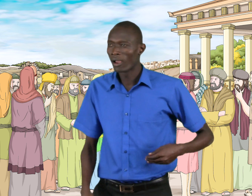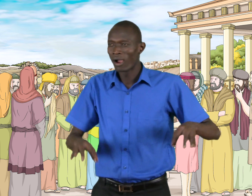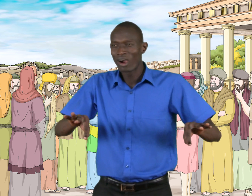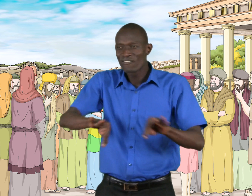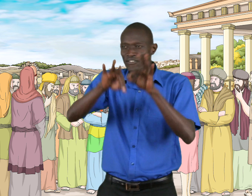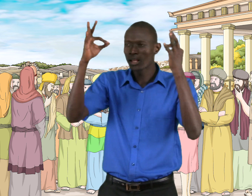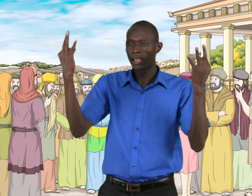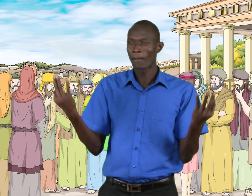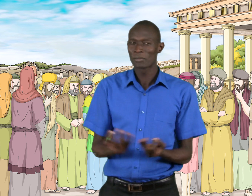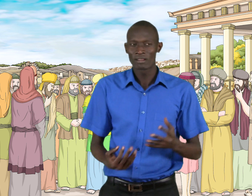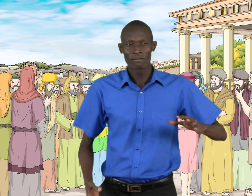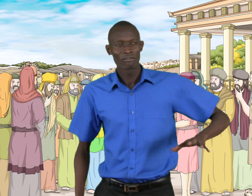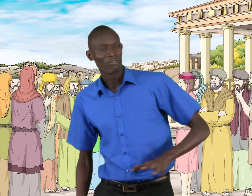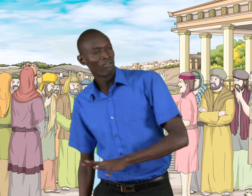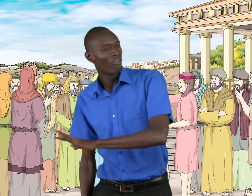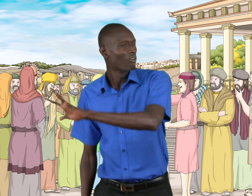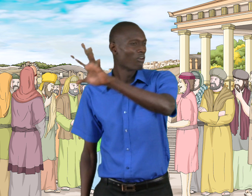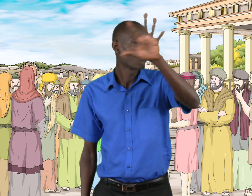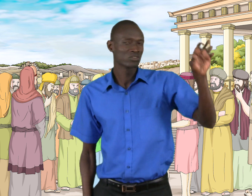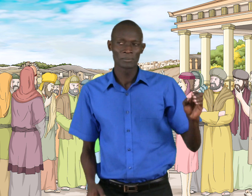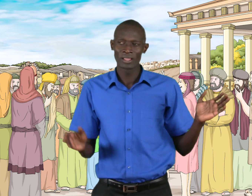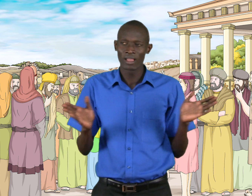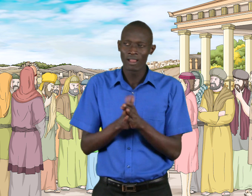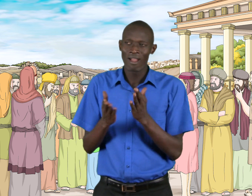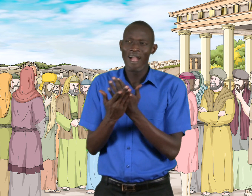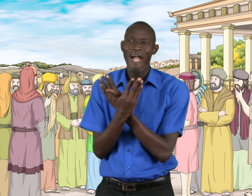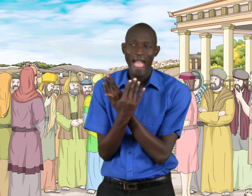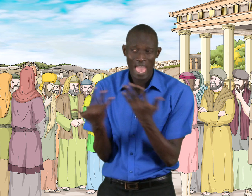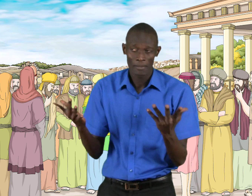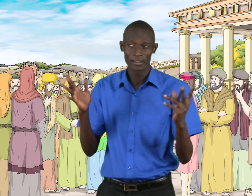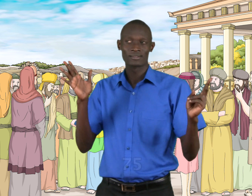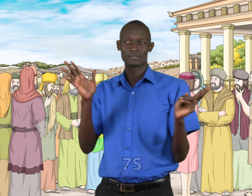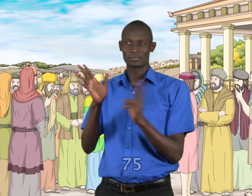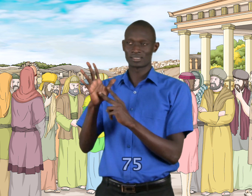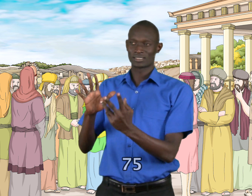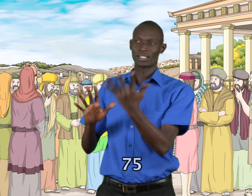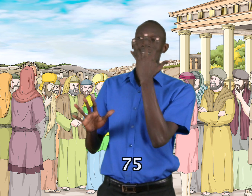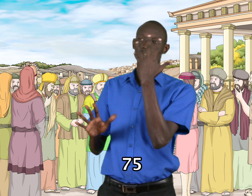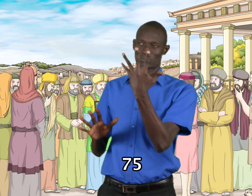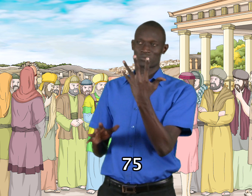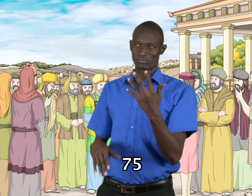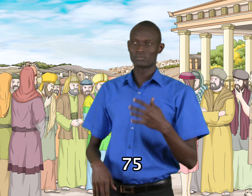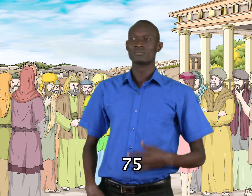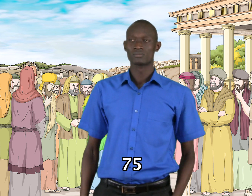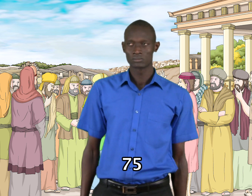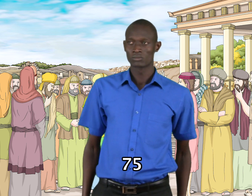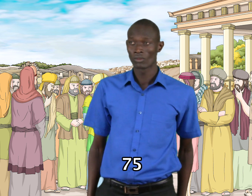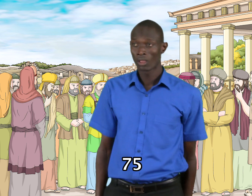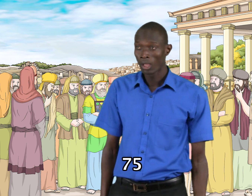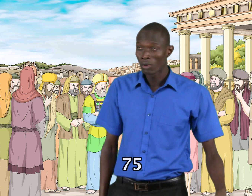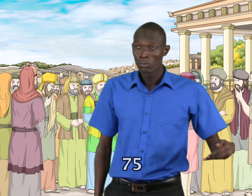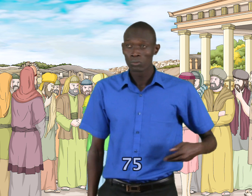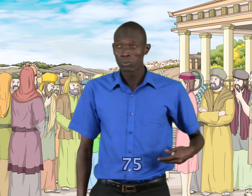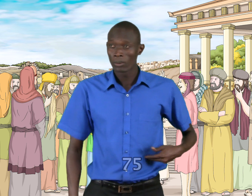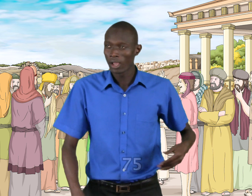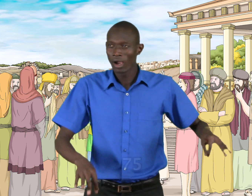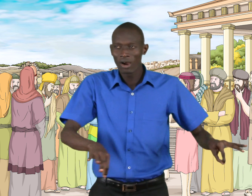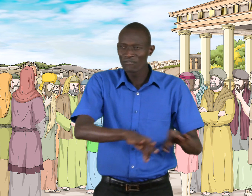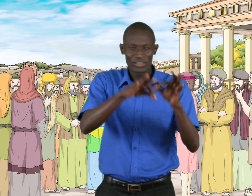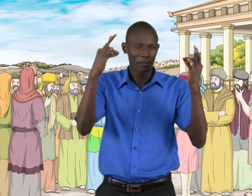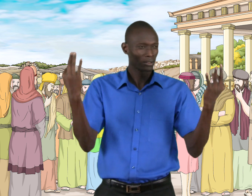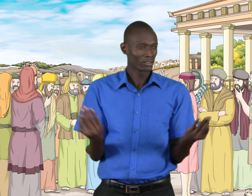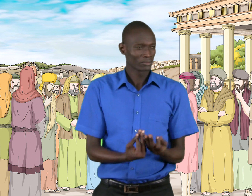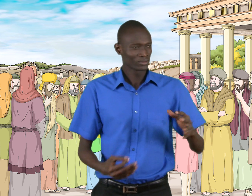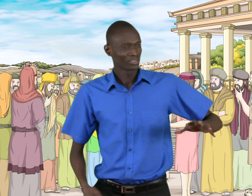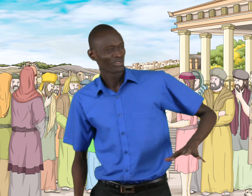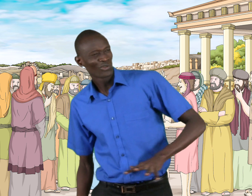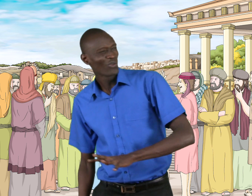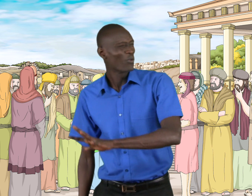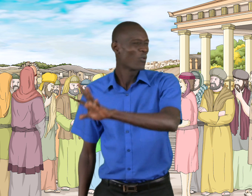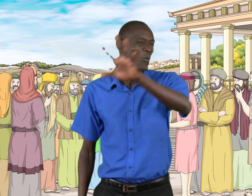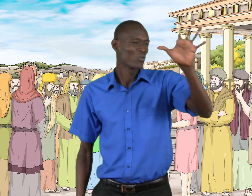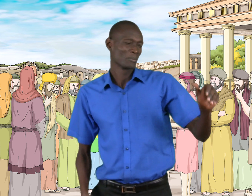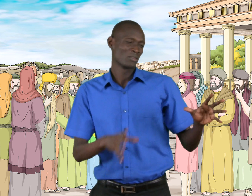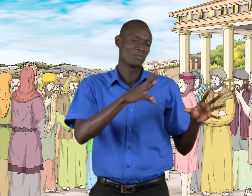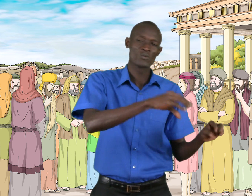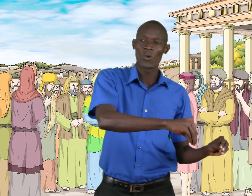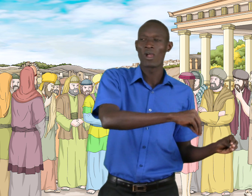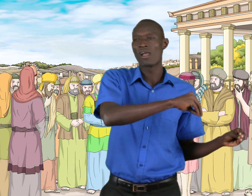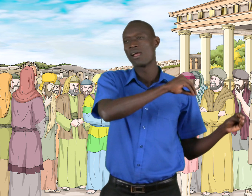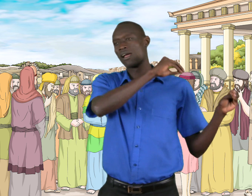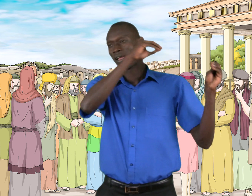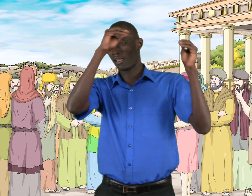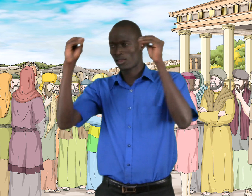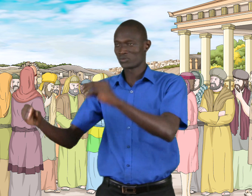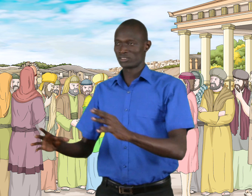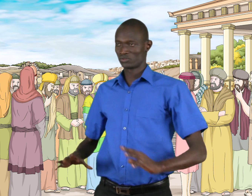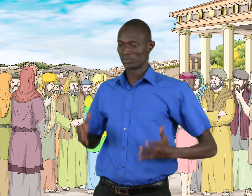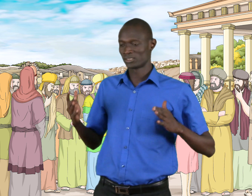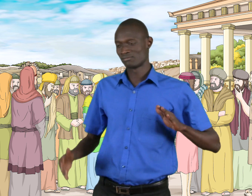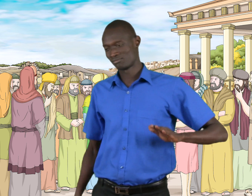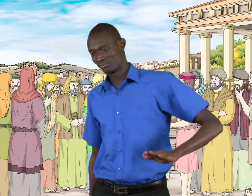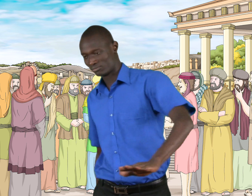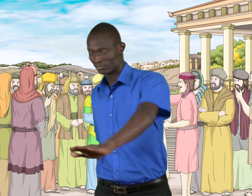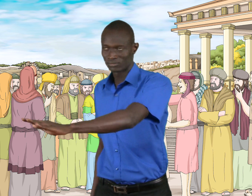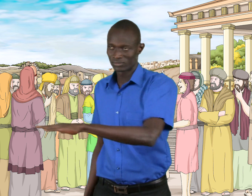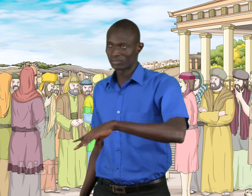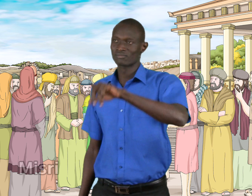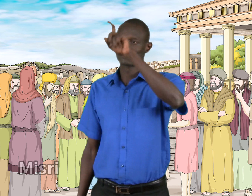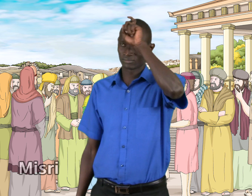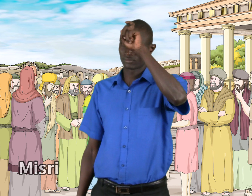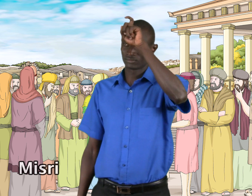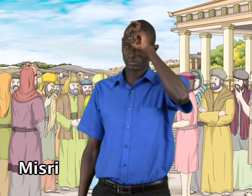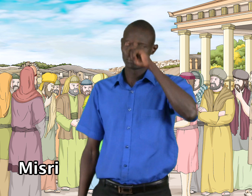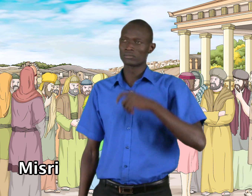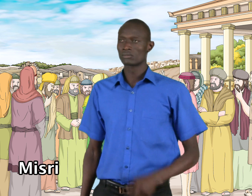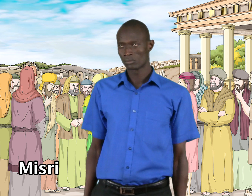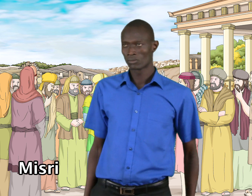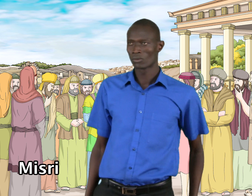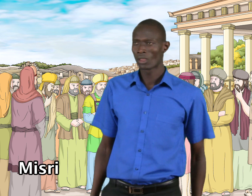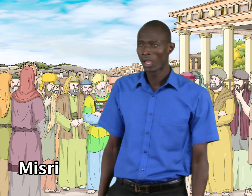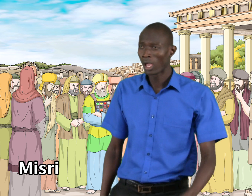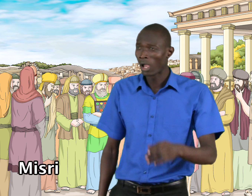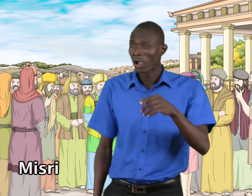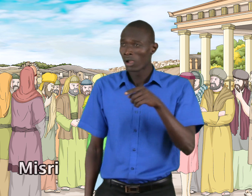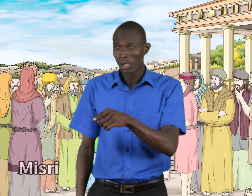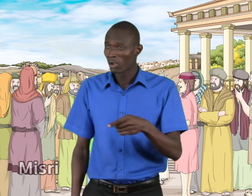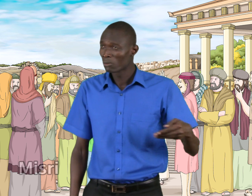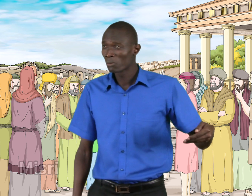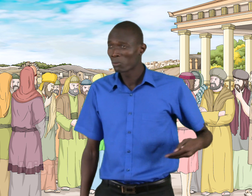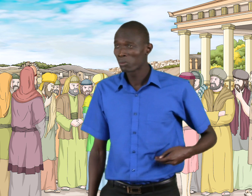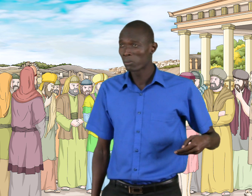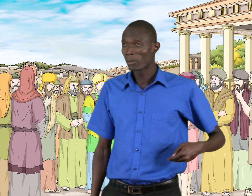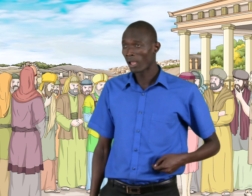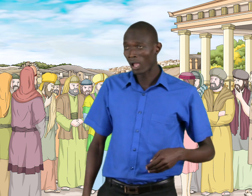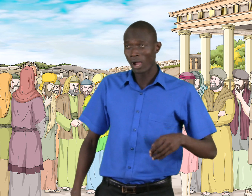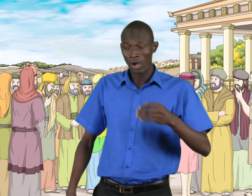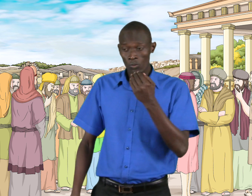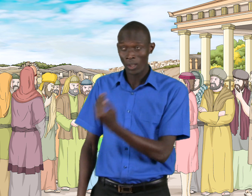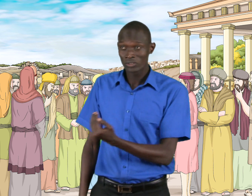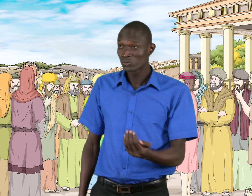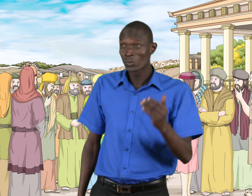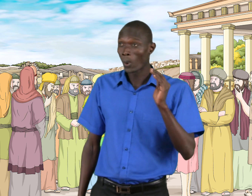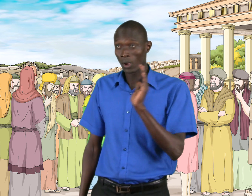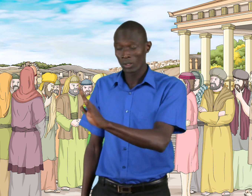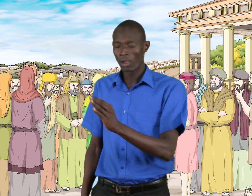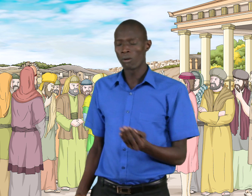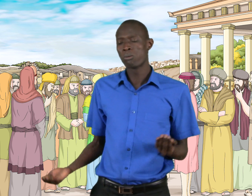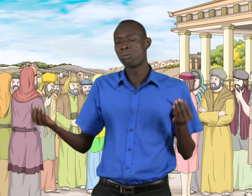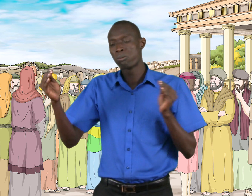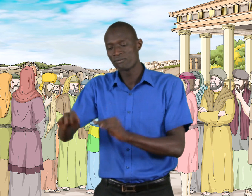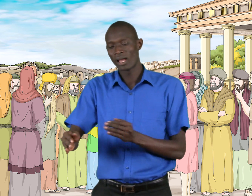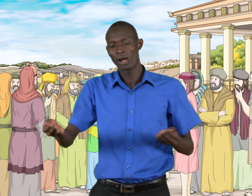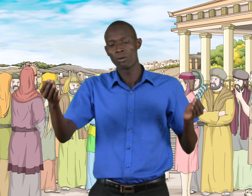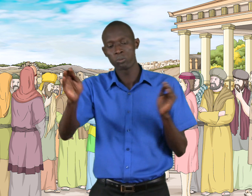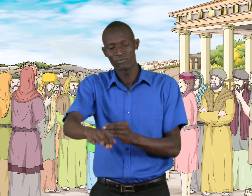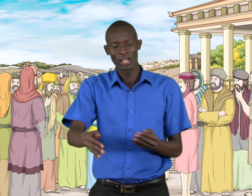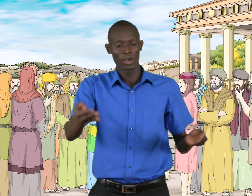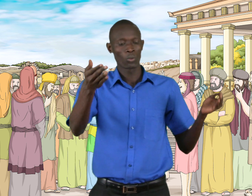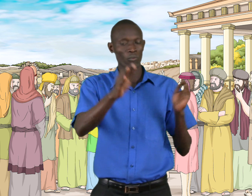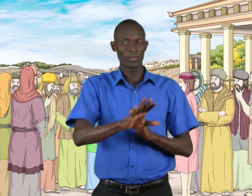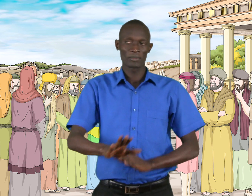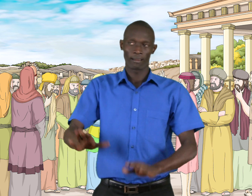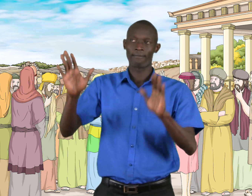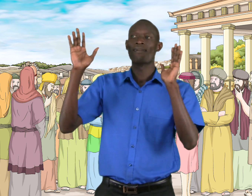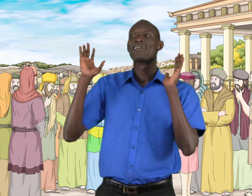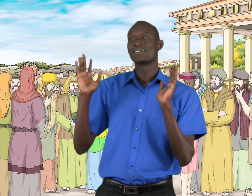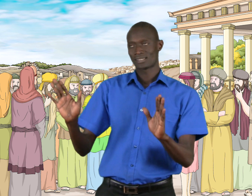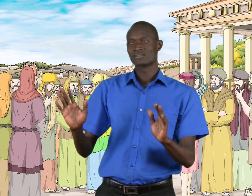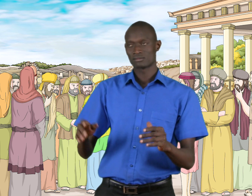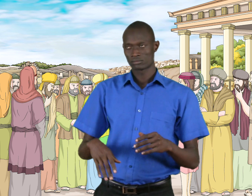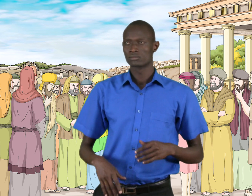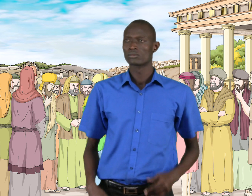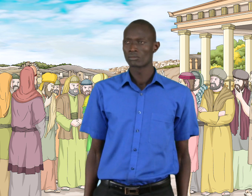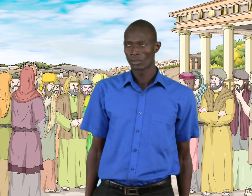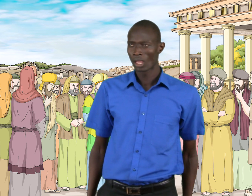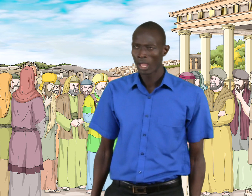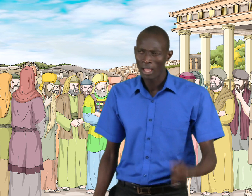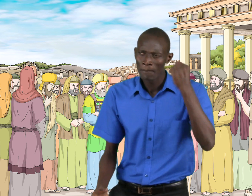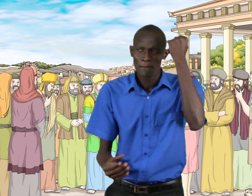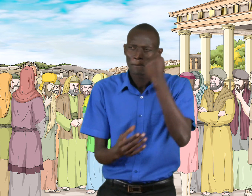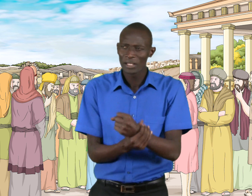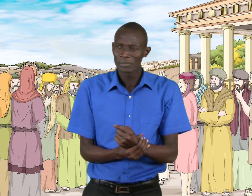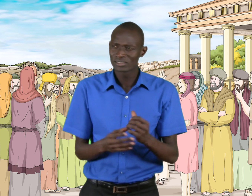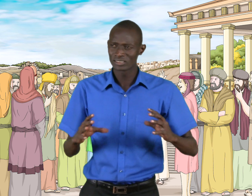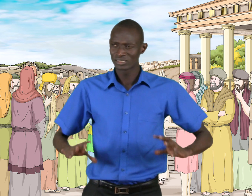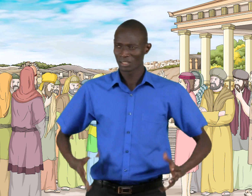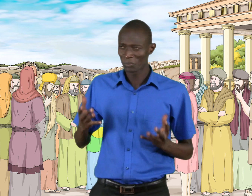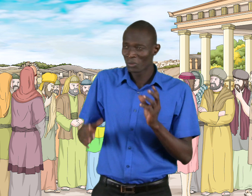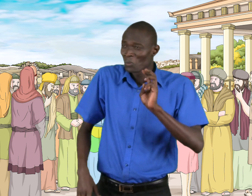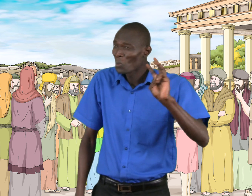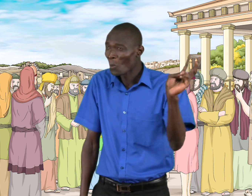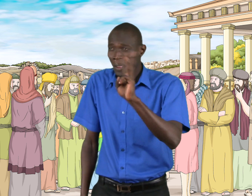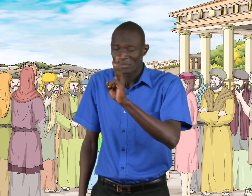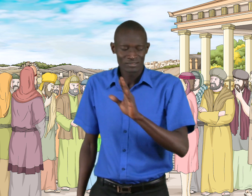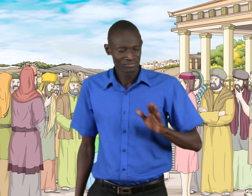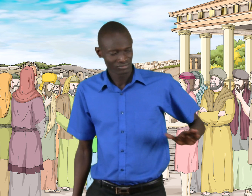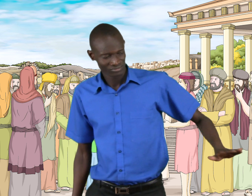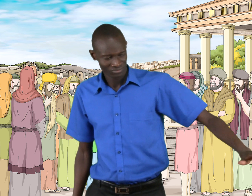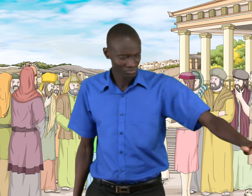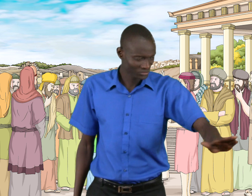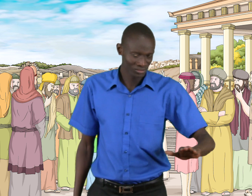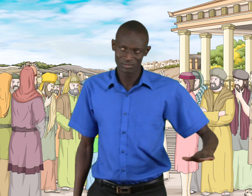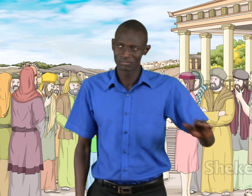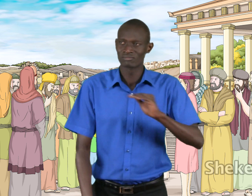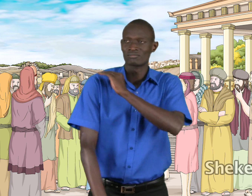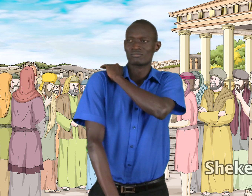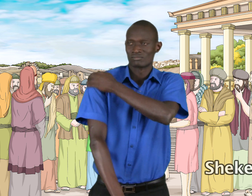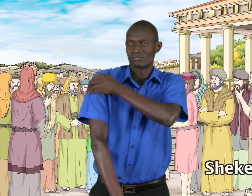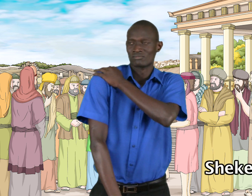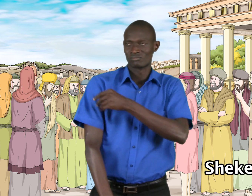So Jacob went down to Egypt, where he and our fathers died.